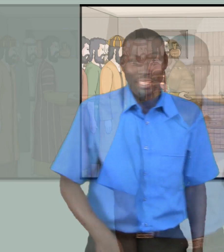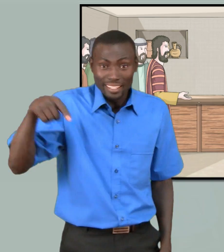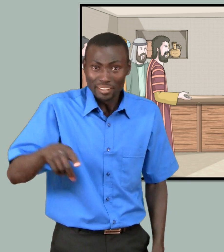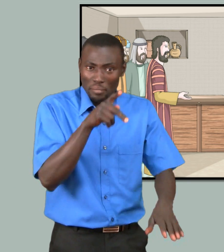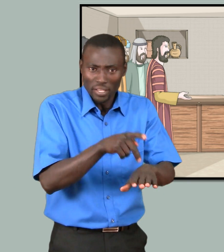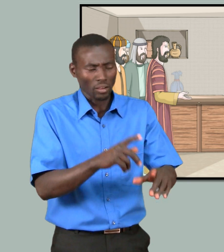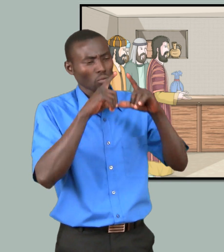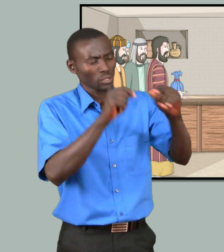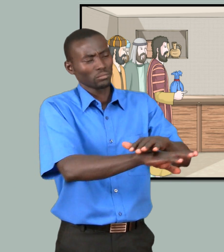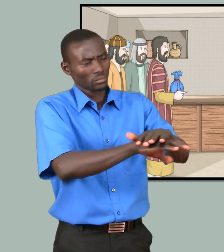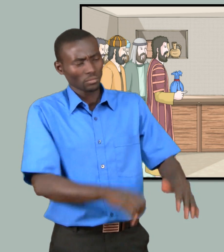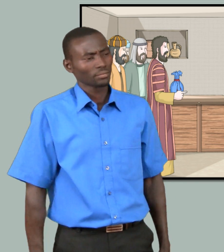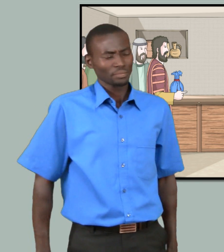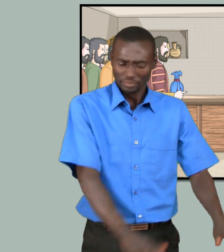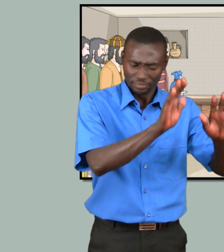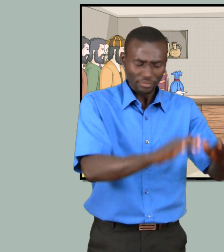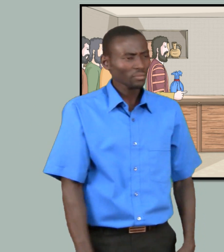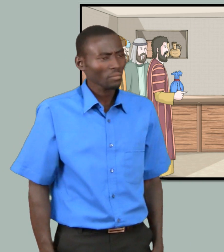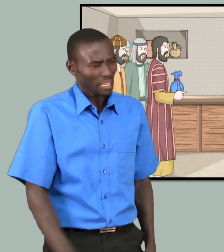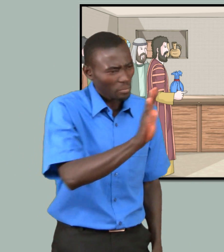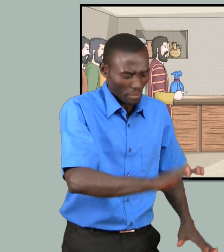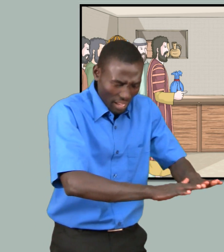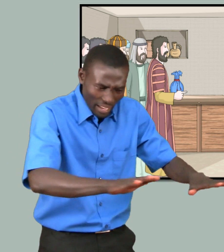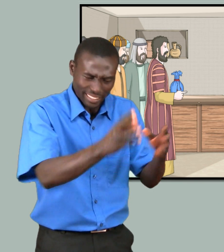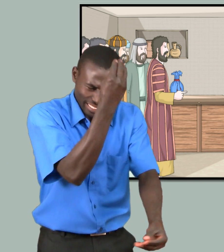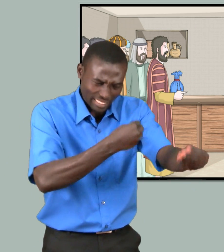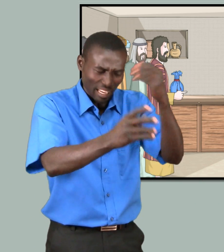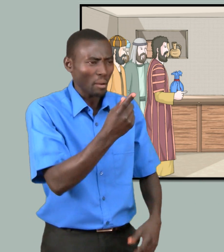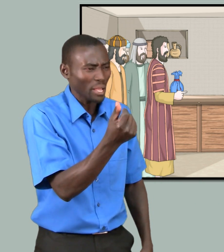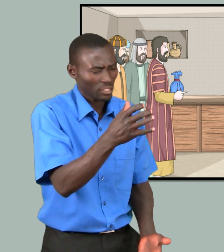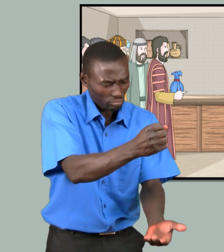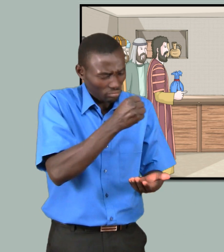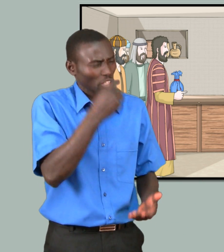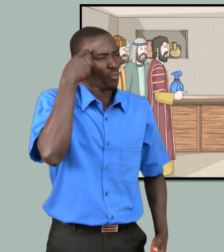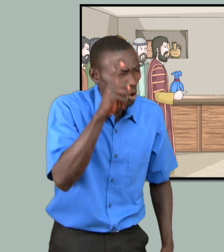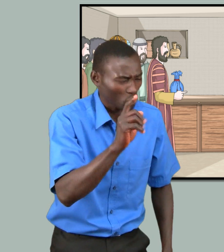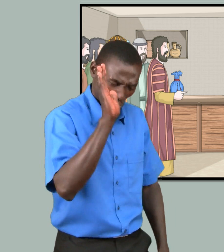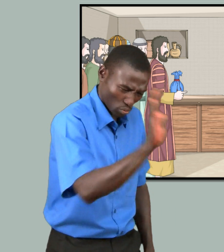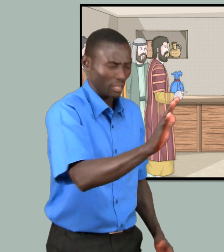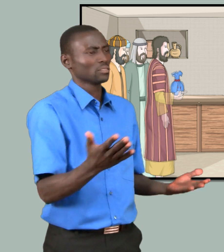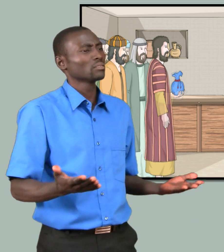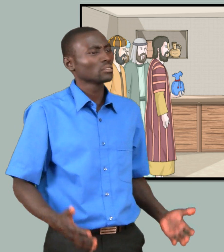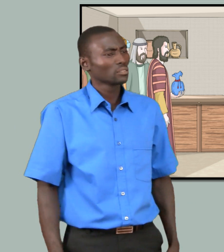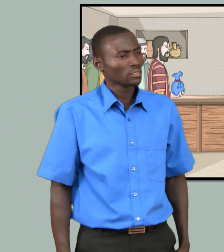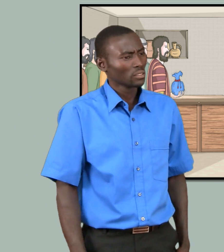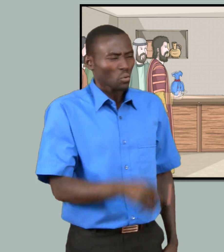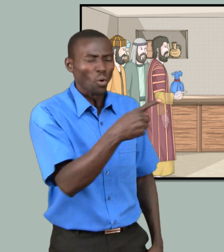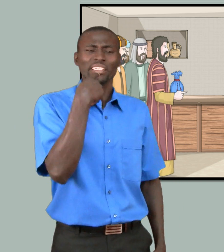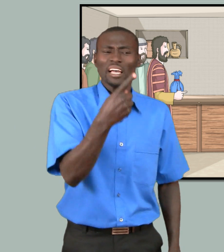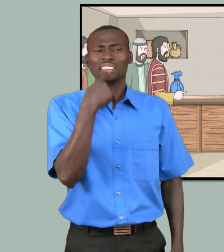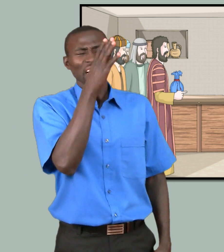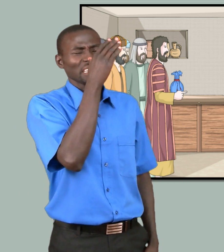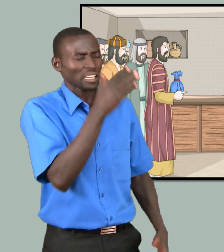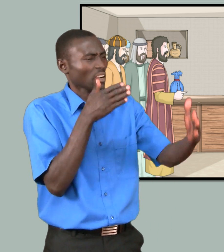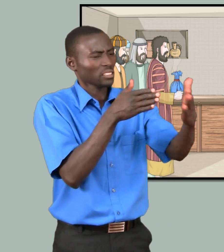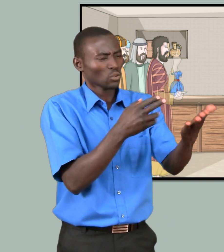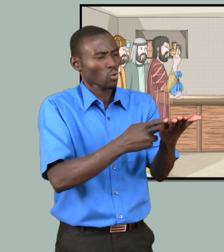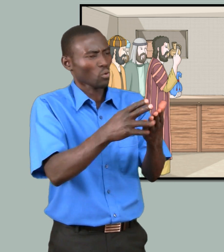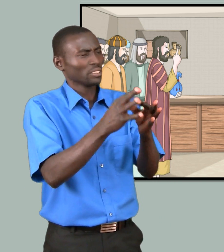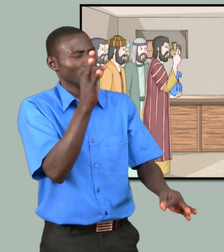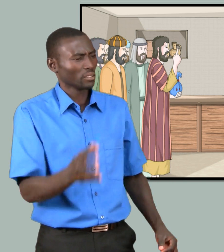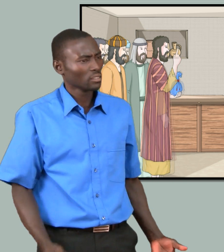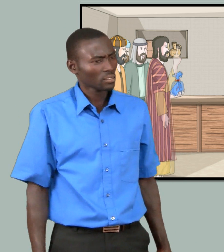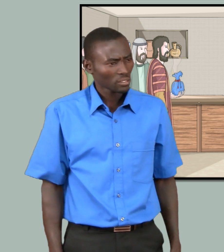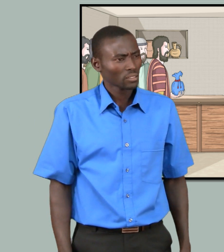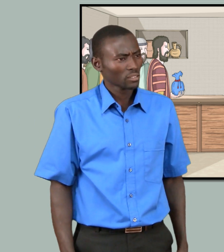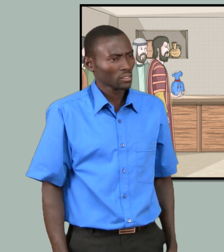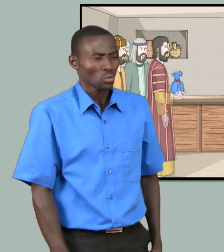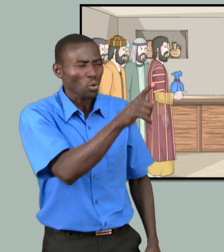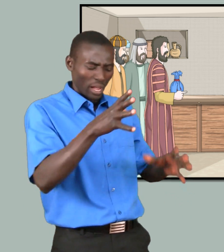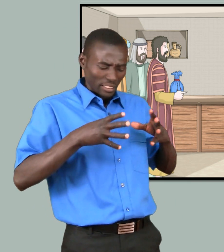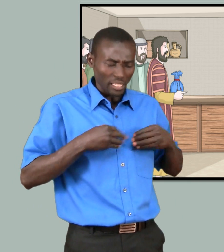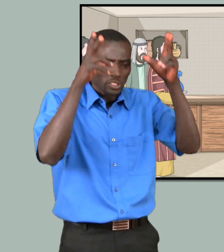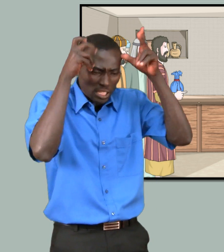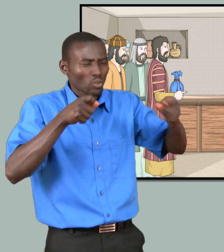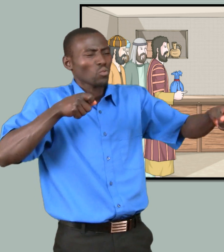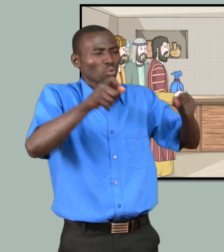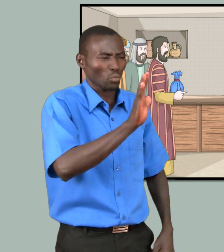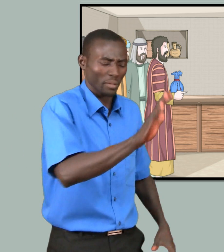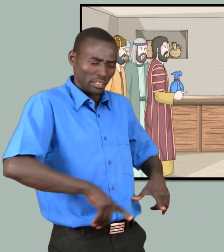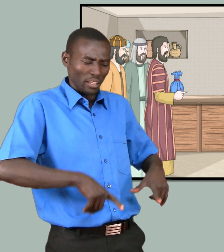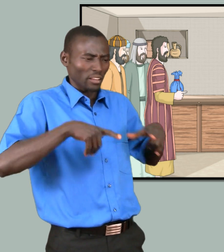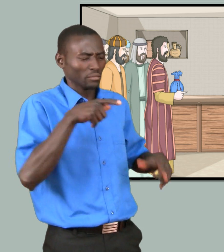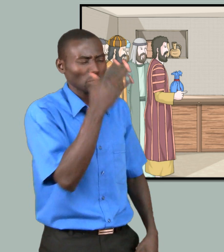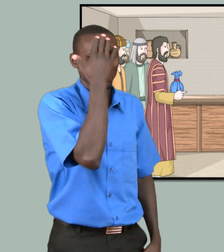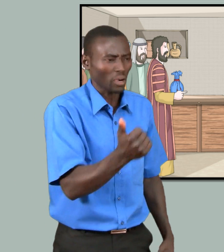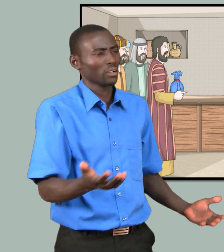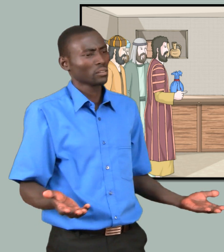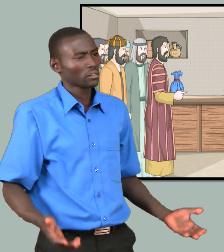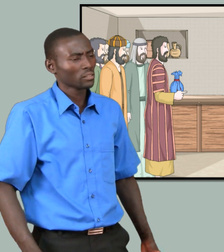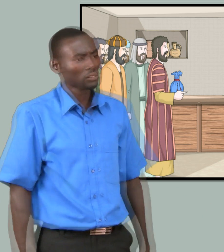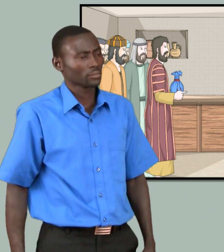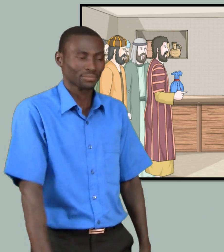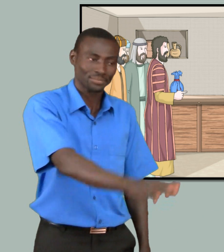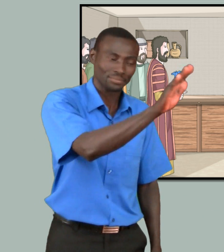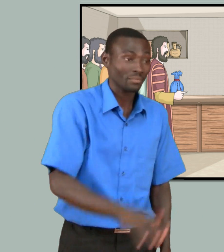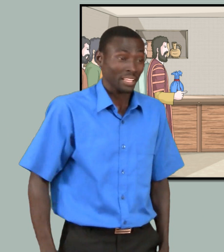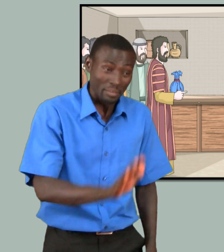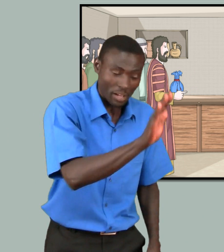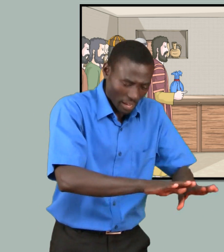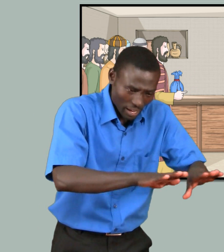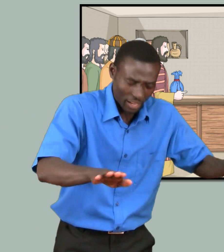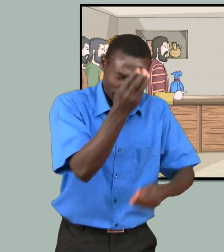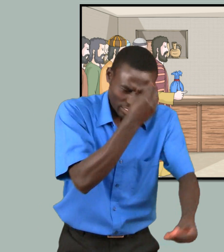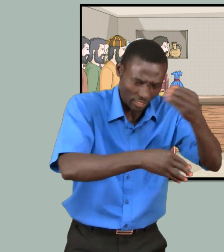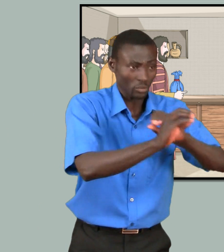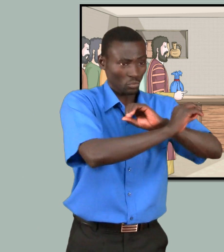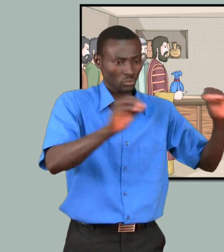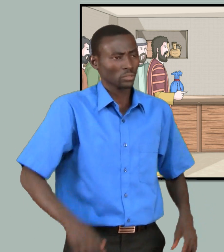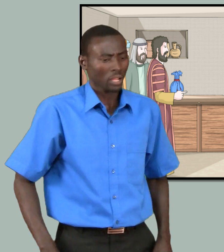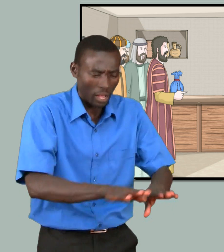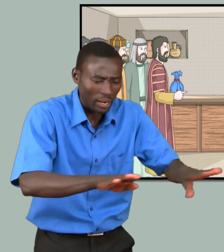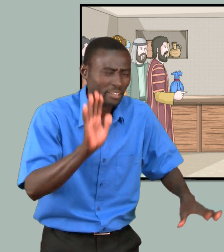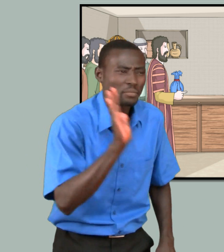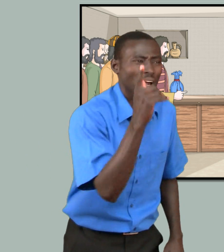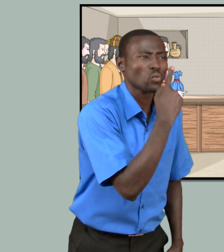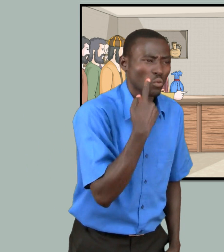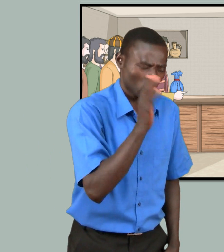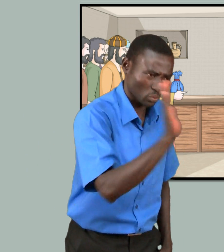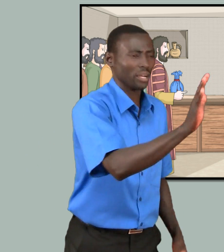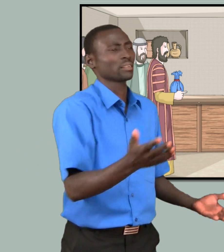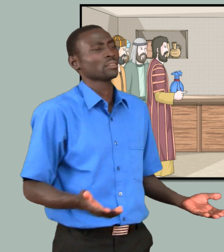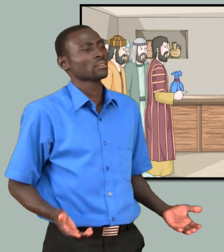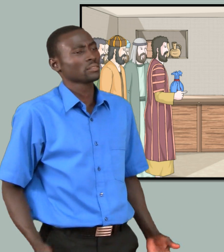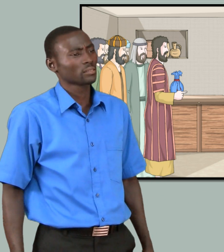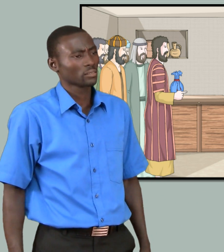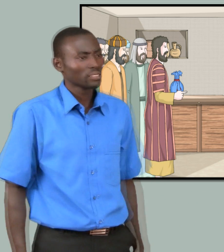Then Peter said, “Ananias, how is it that Satan has filled your heart to lie to the Holy Spirit and withhold some of the proceeds from the land?